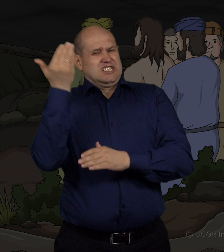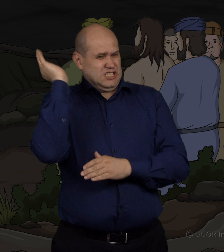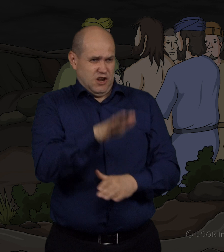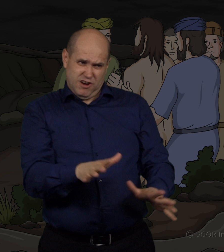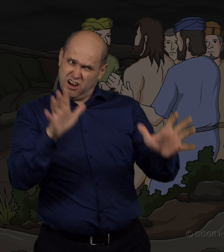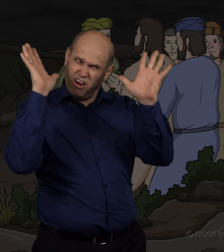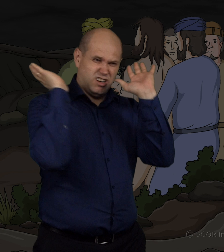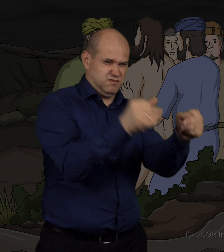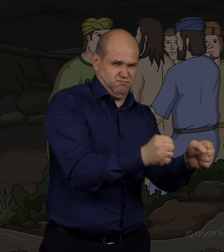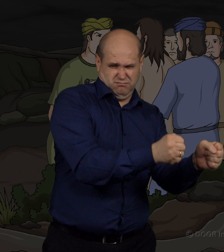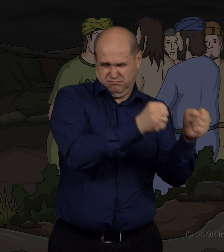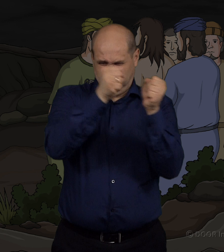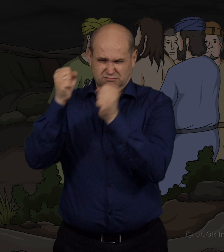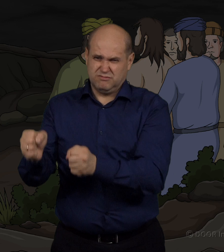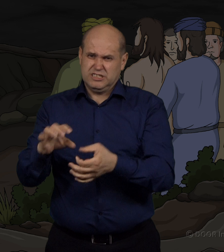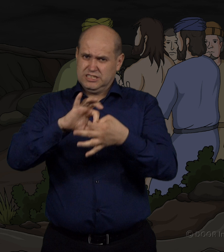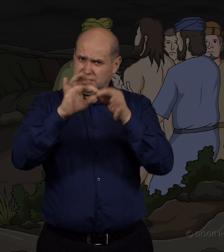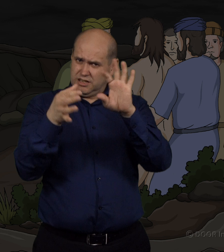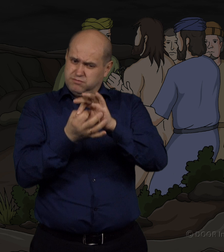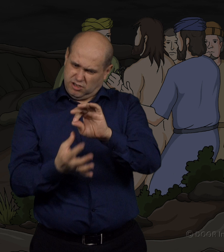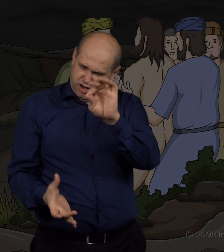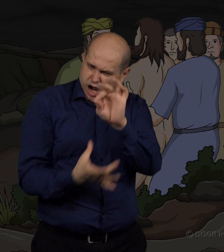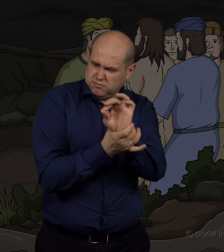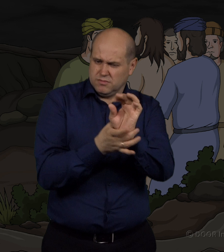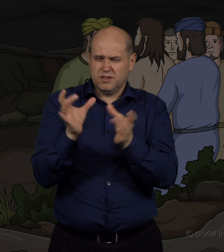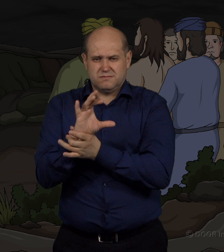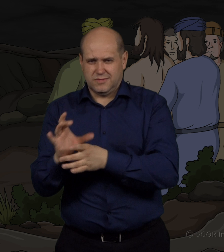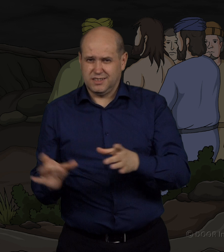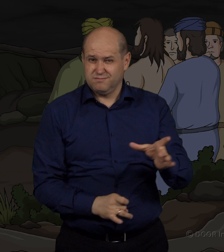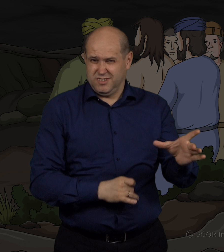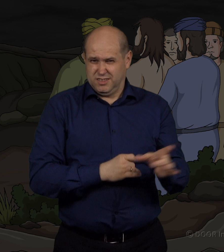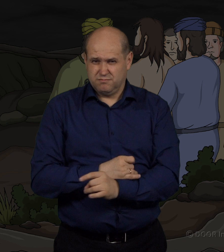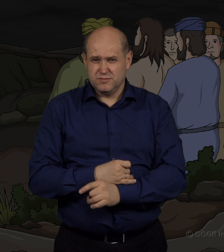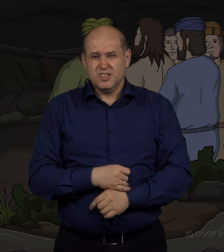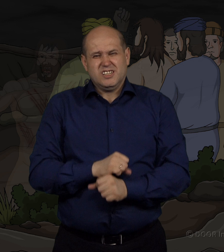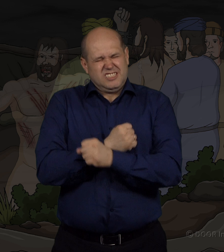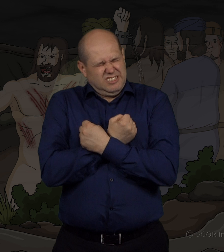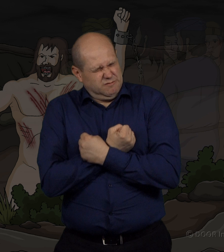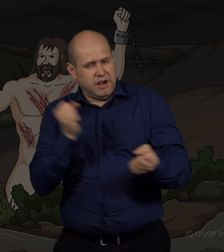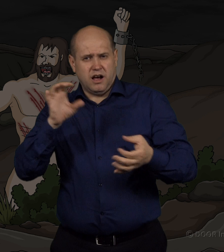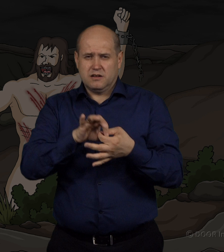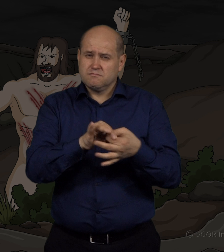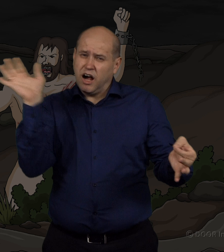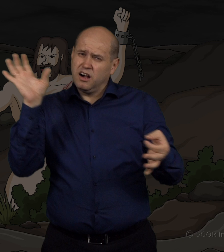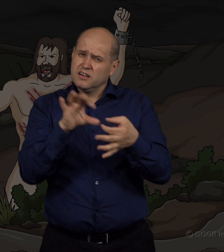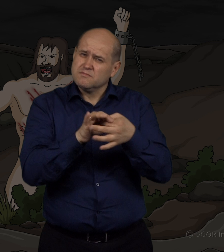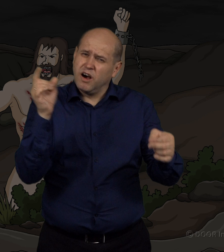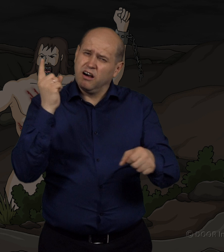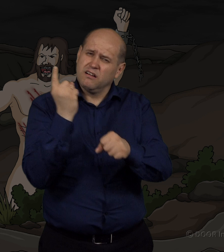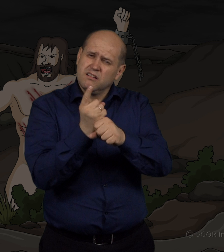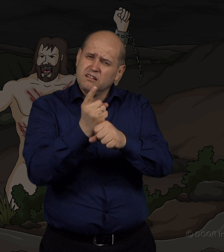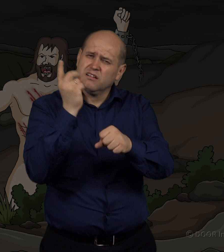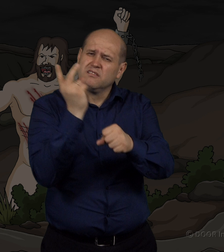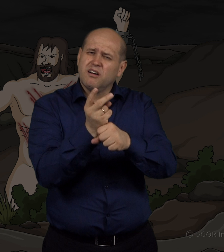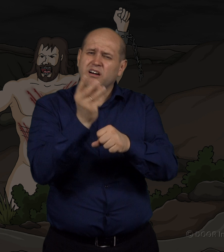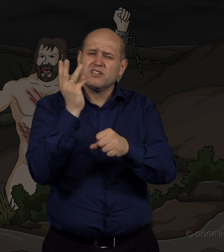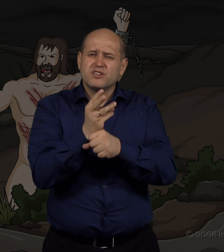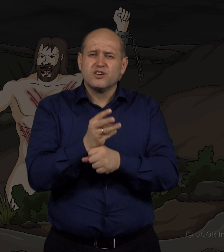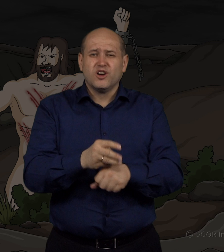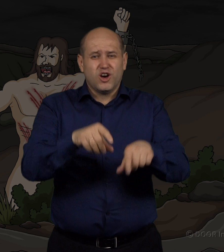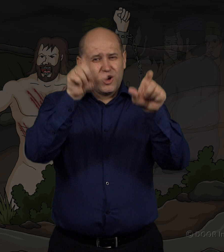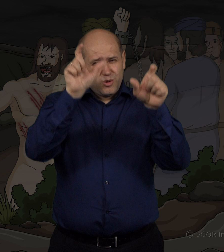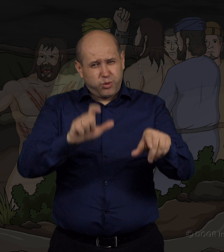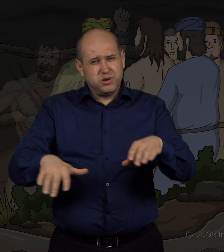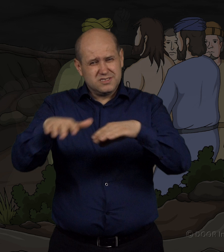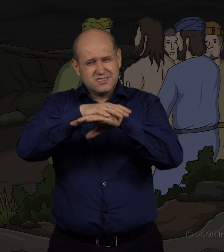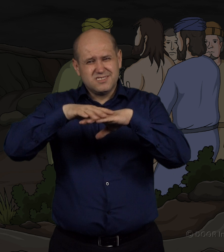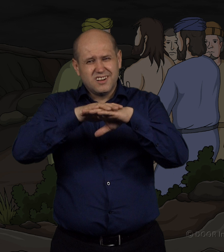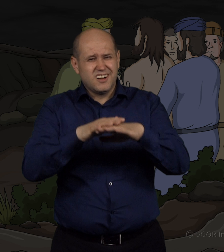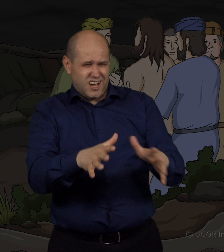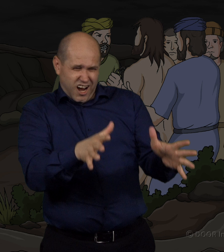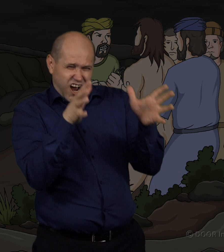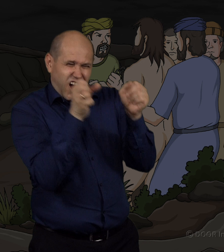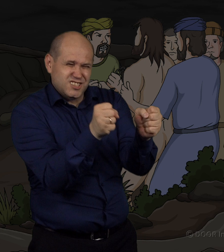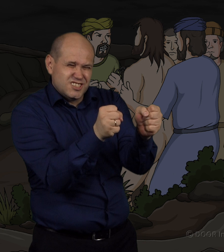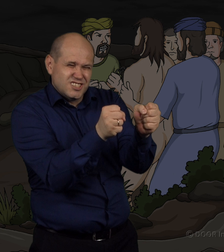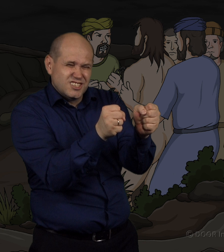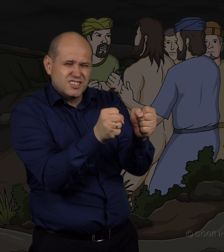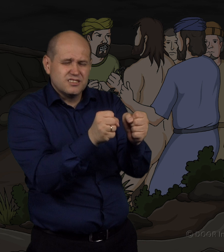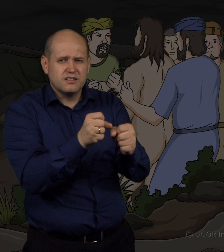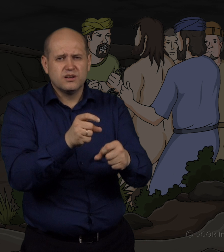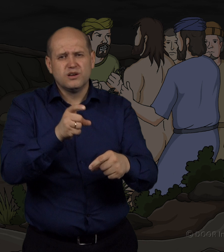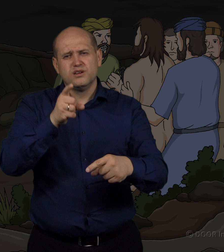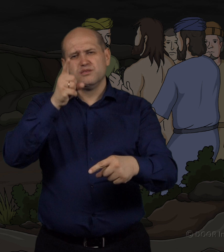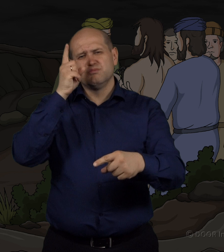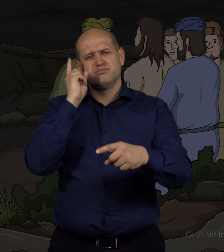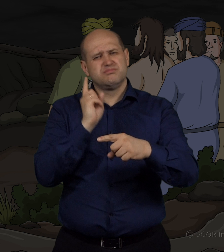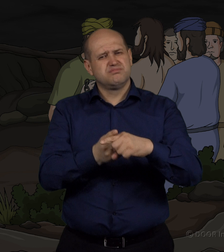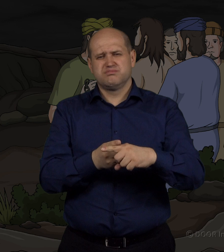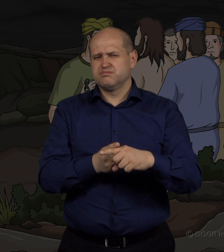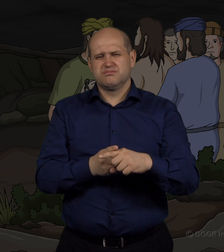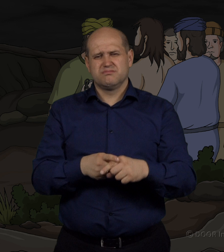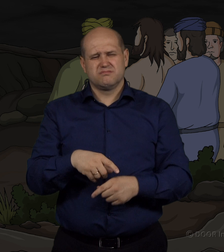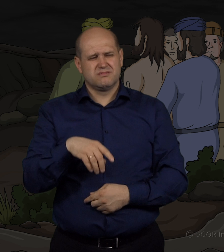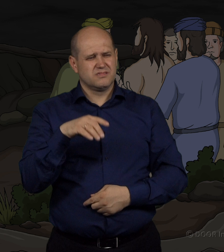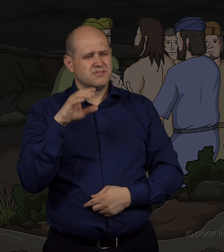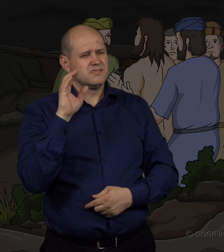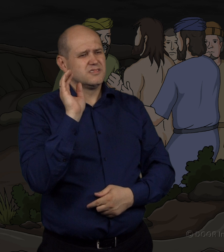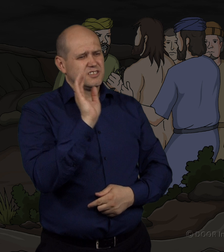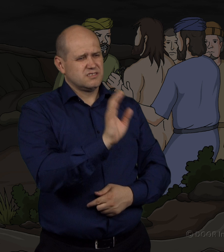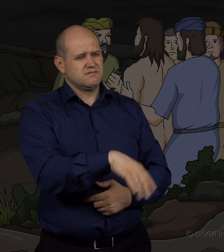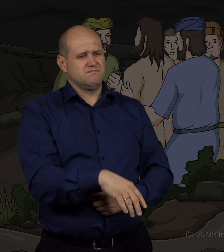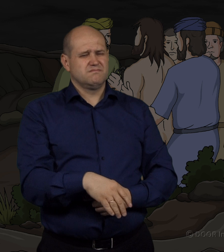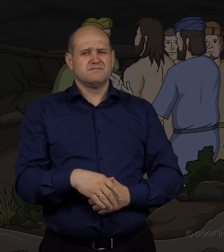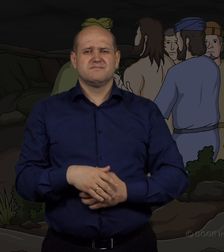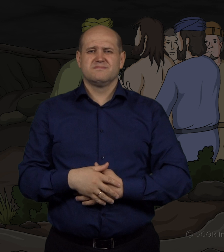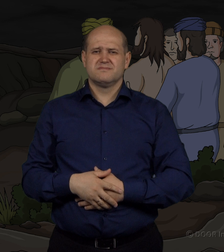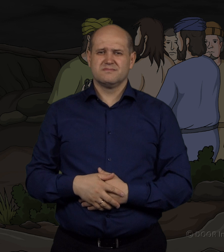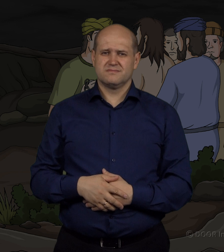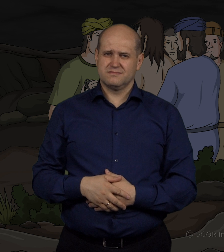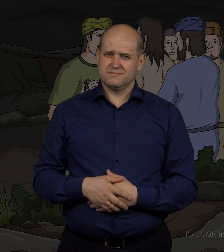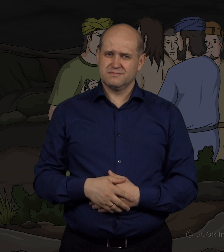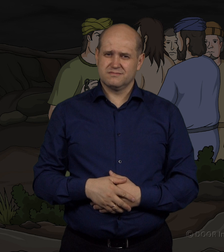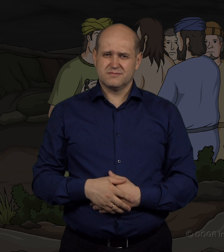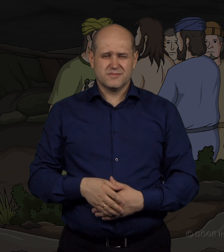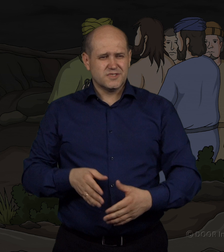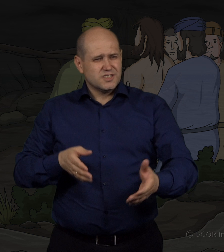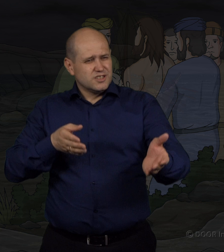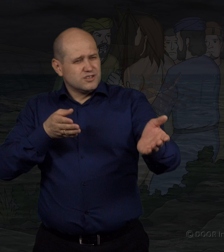Now there was no one with the strength to subdue him.